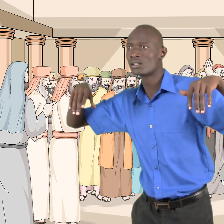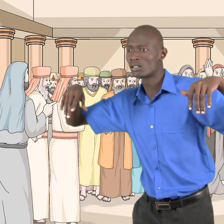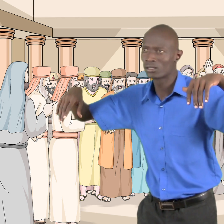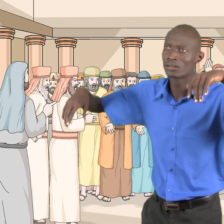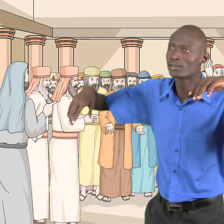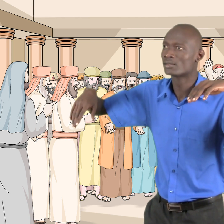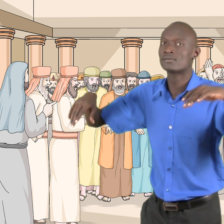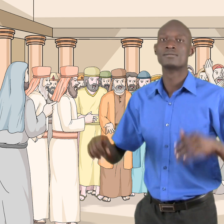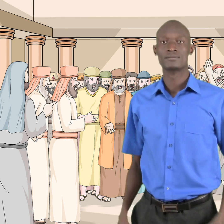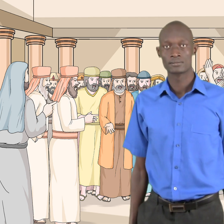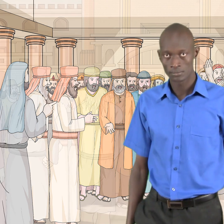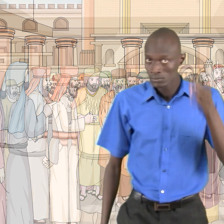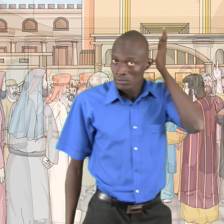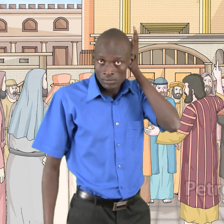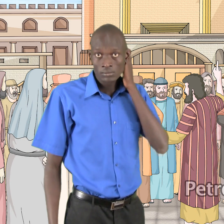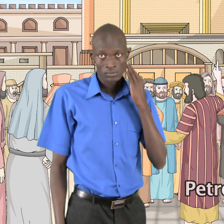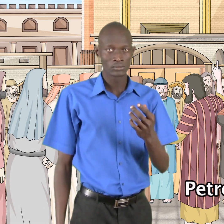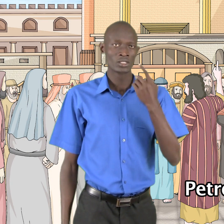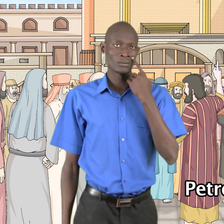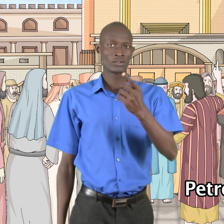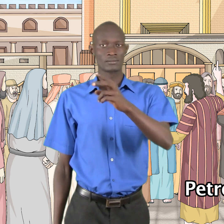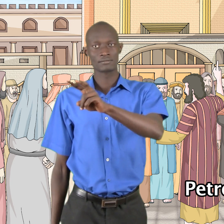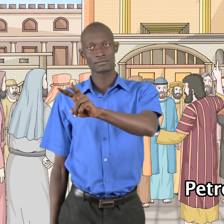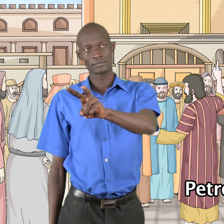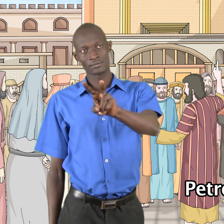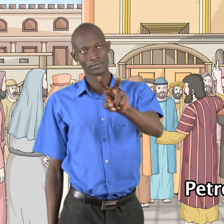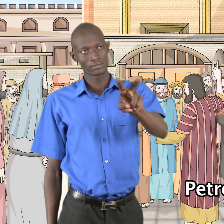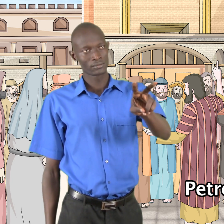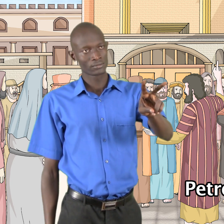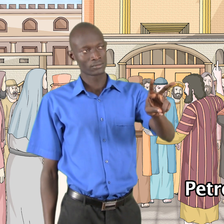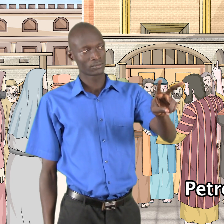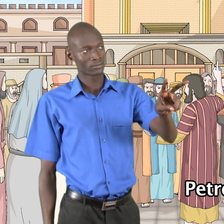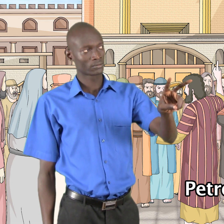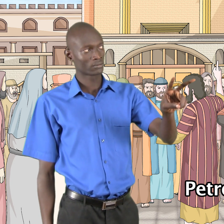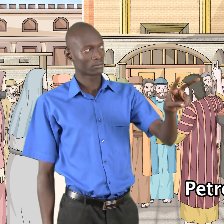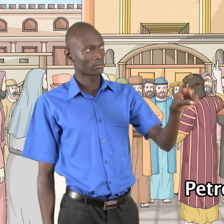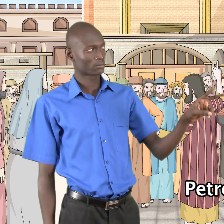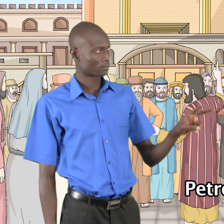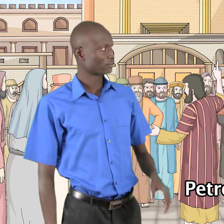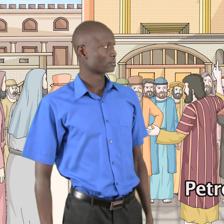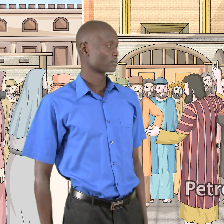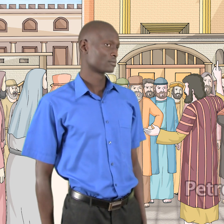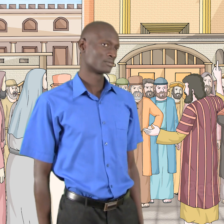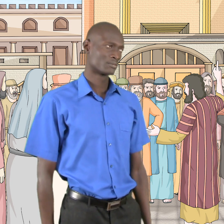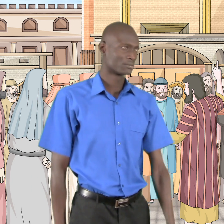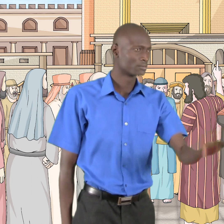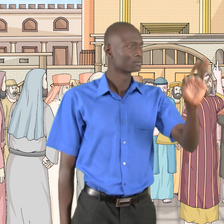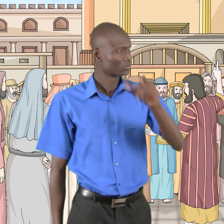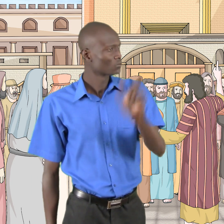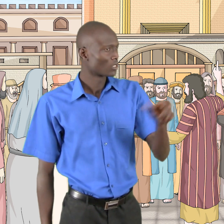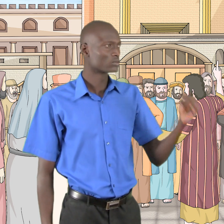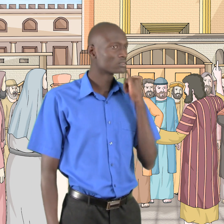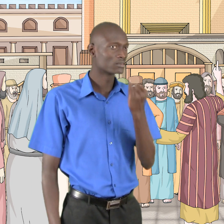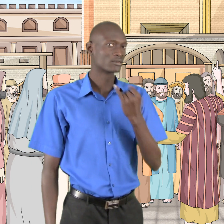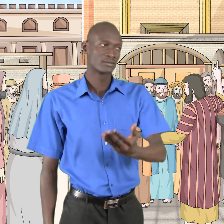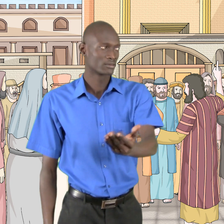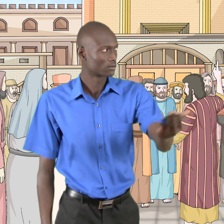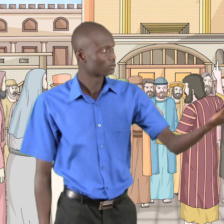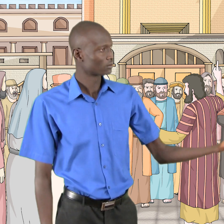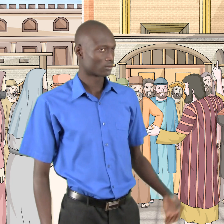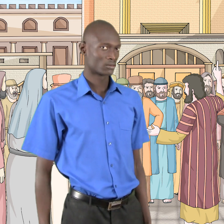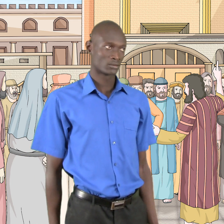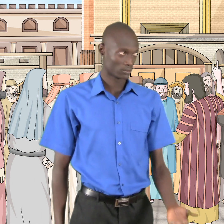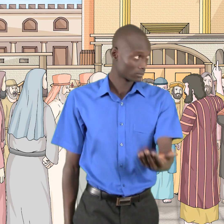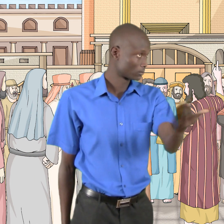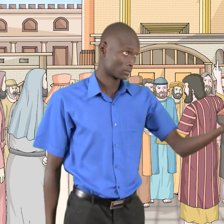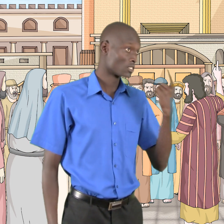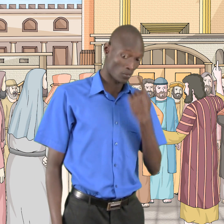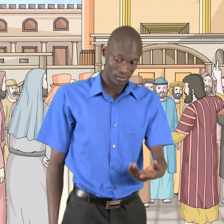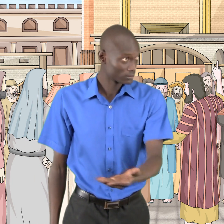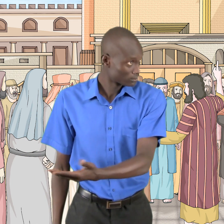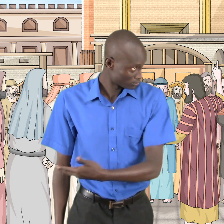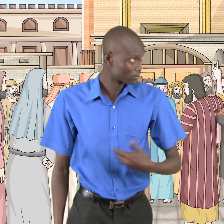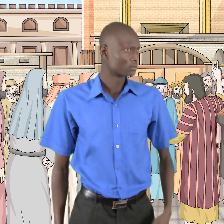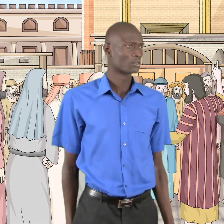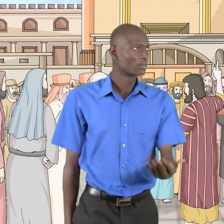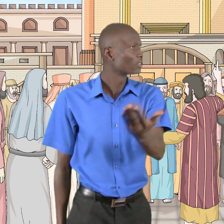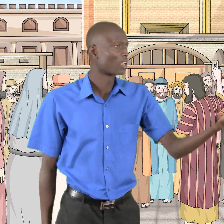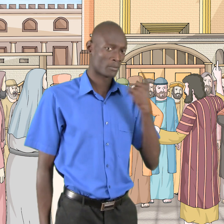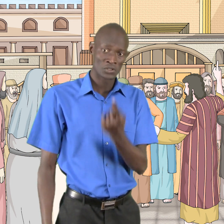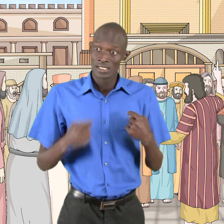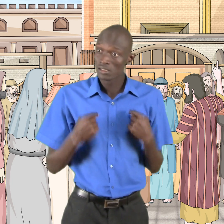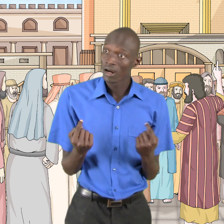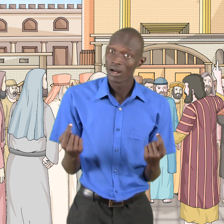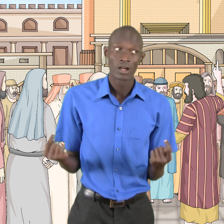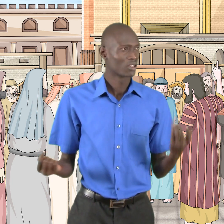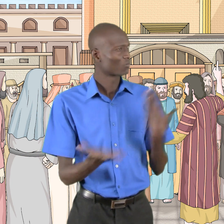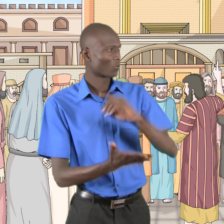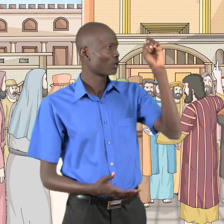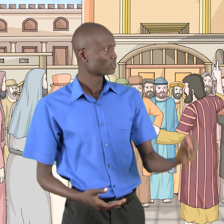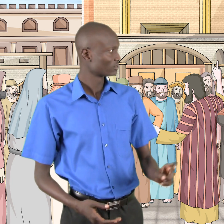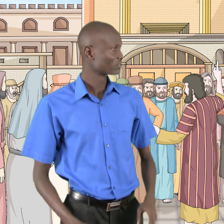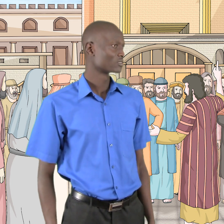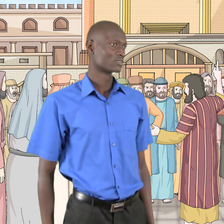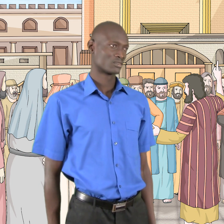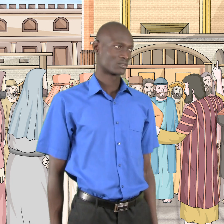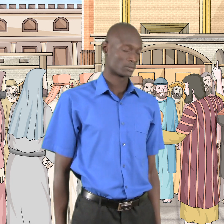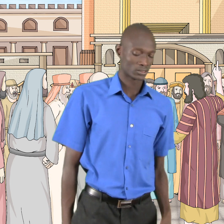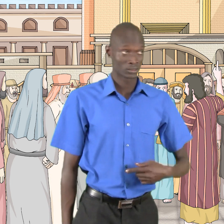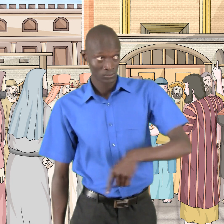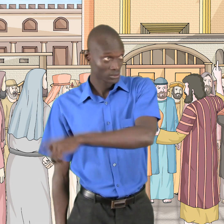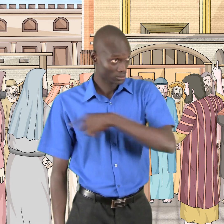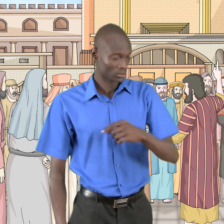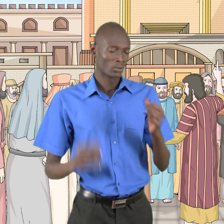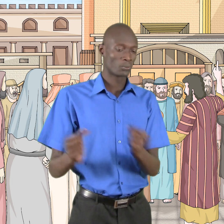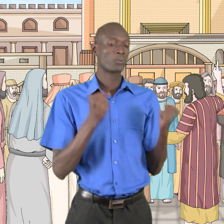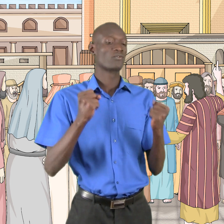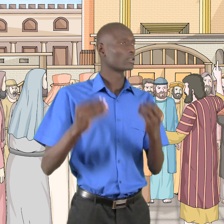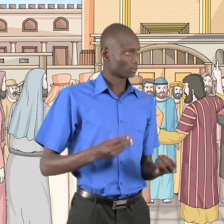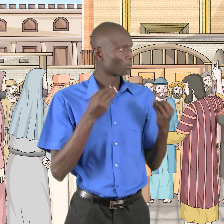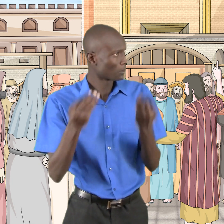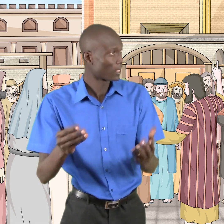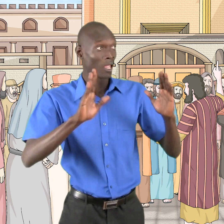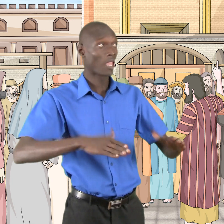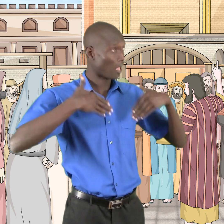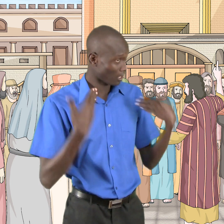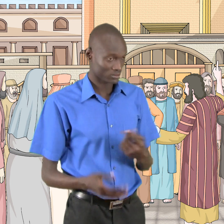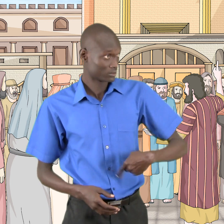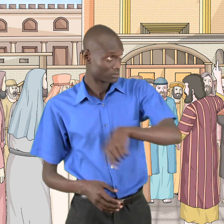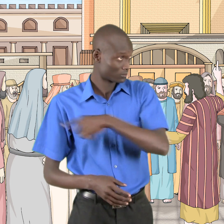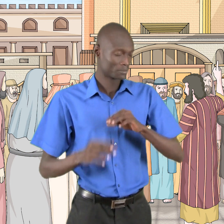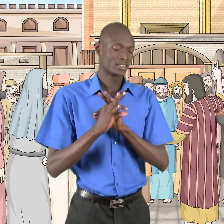And when Peter saw this, he addressed the people: “Men of Israel, why are you surprised by this?